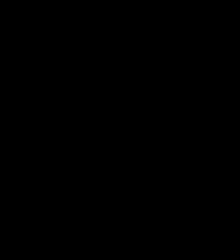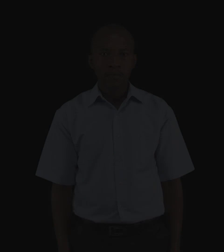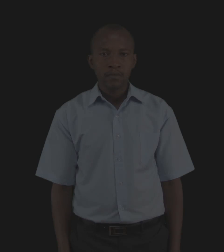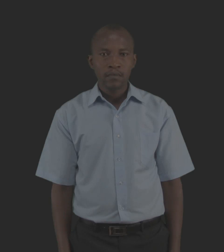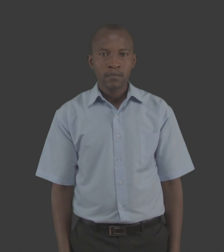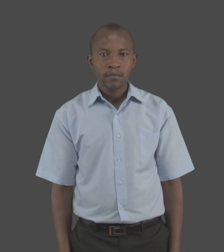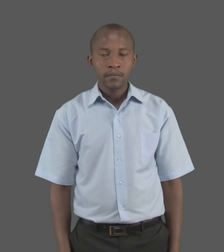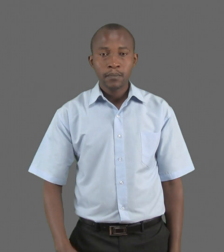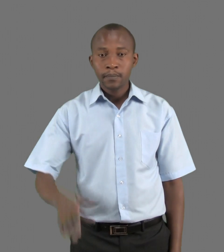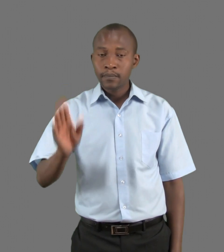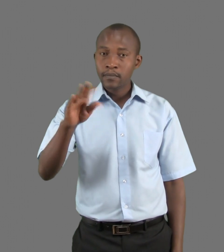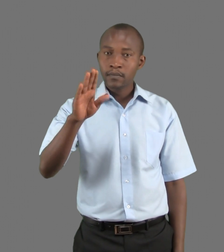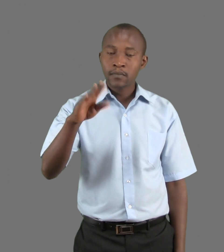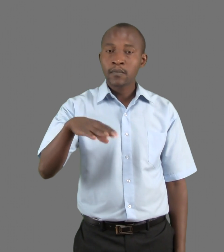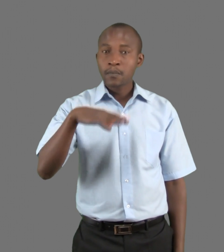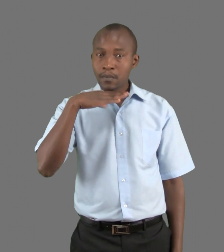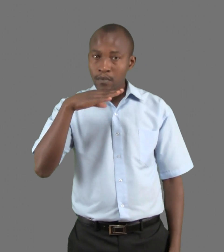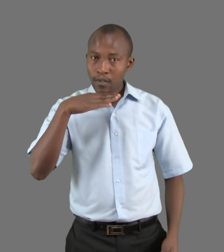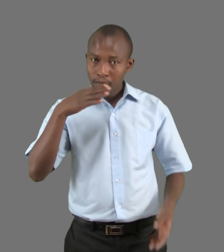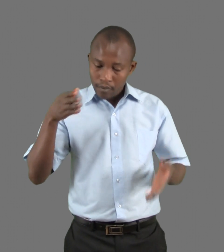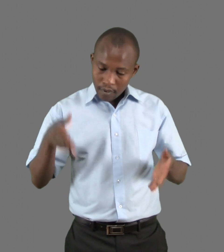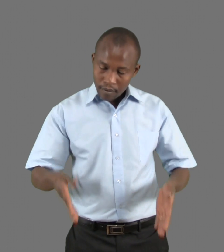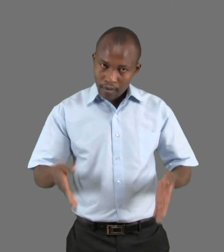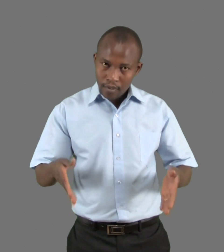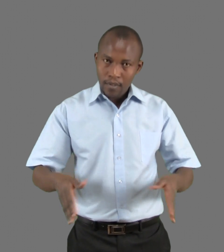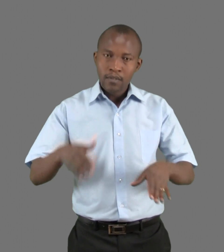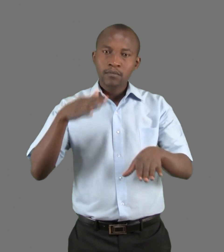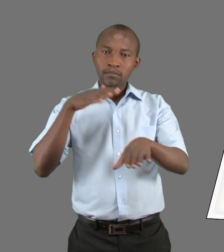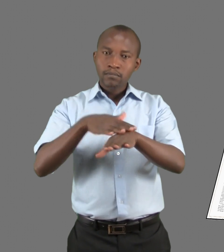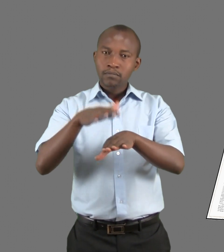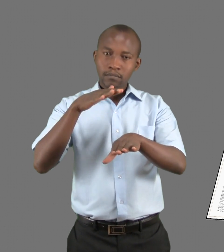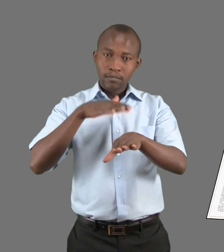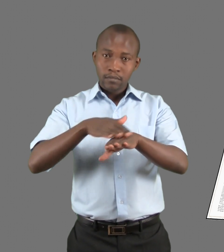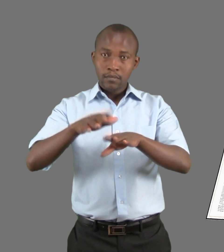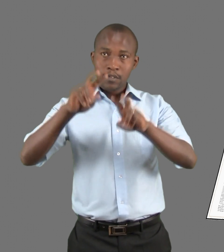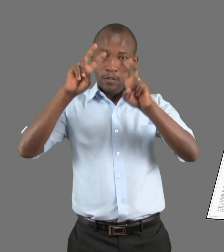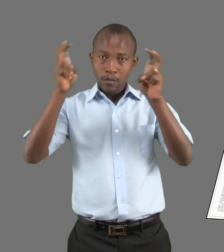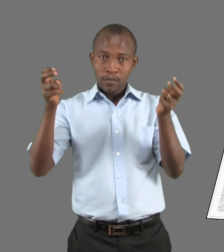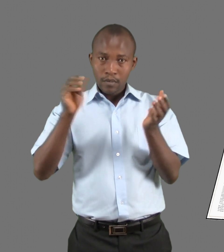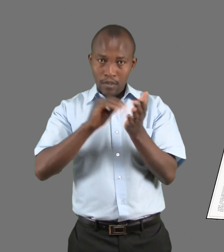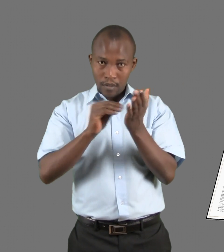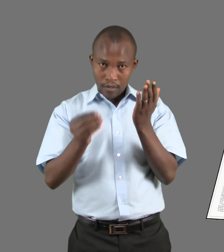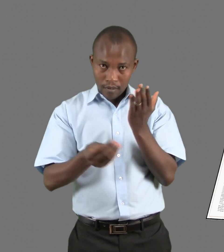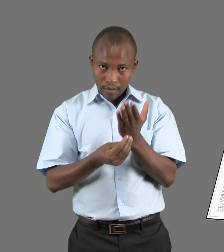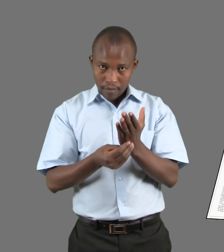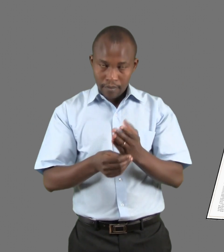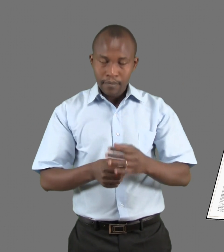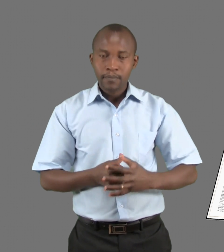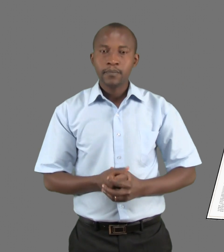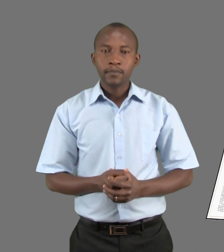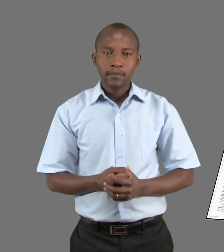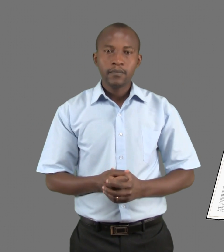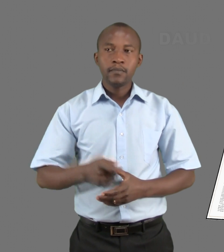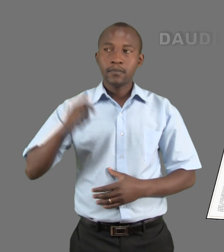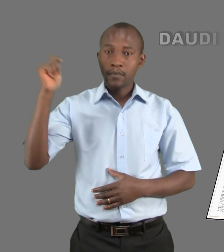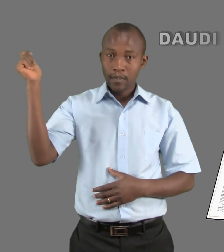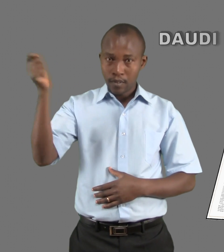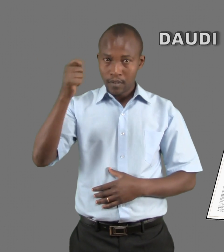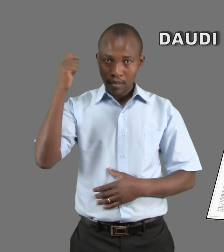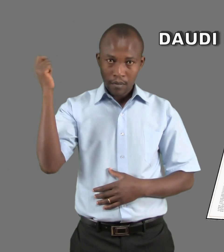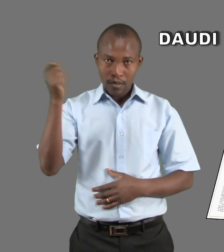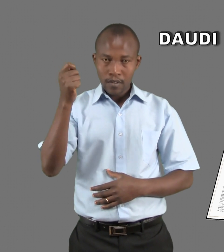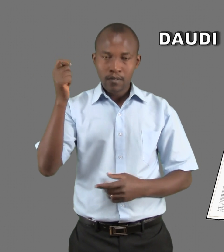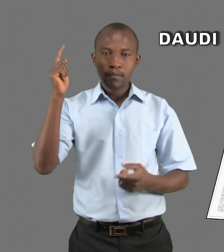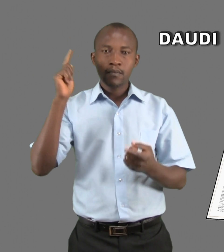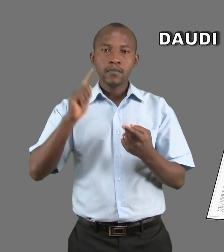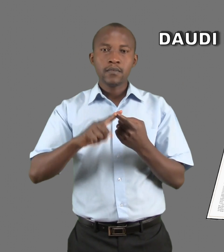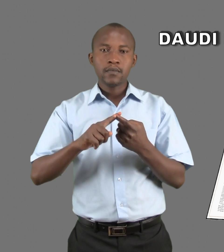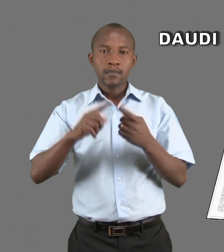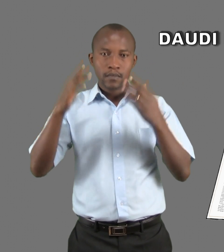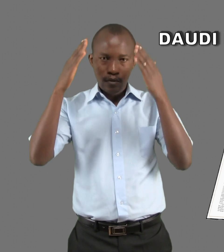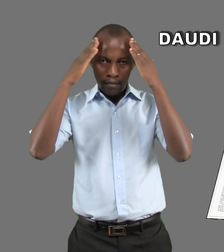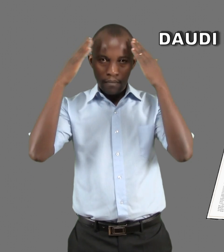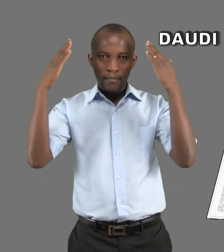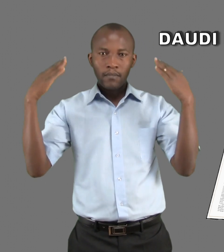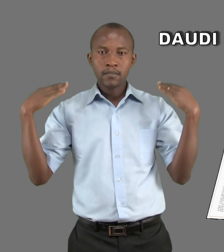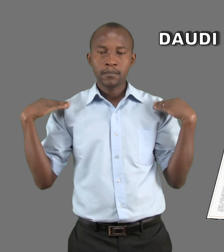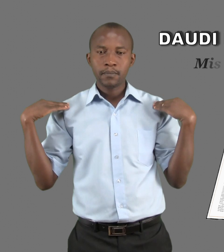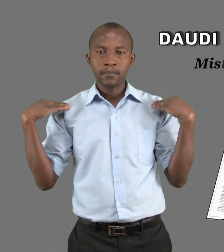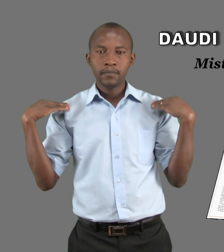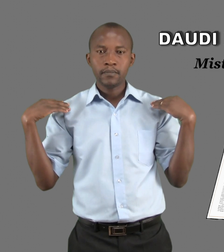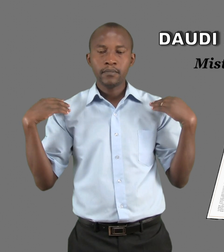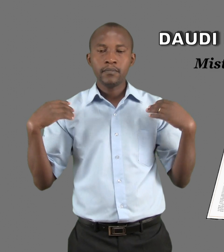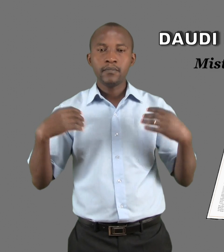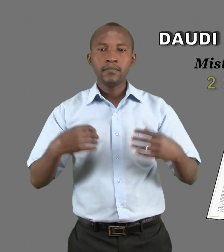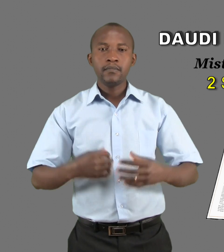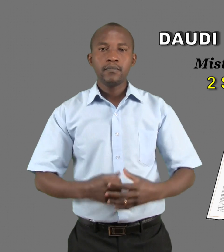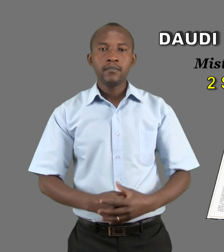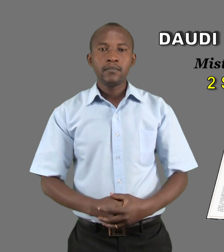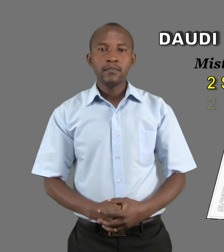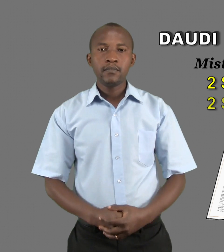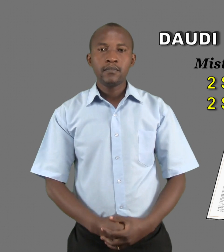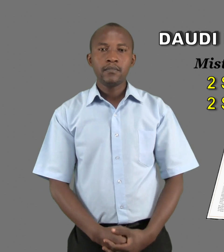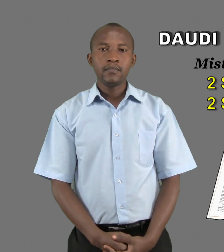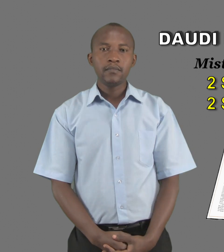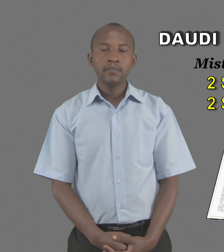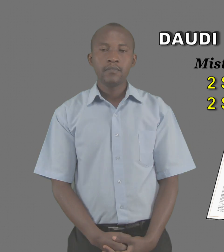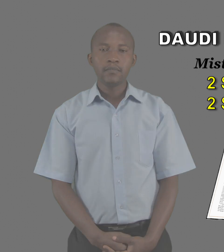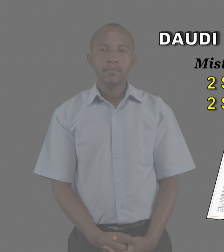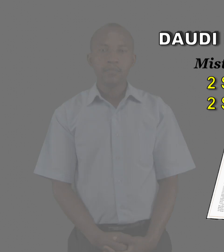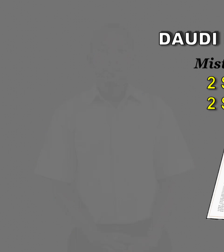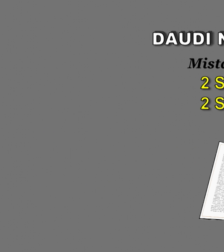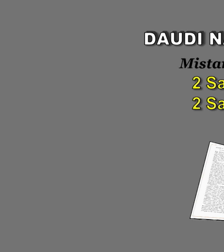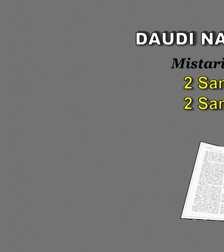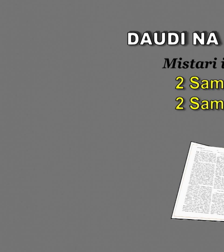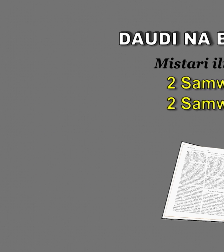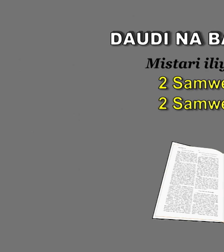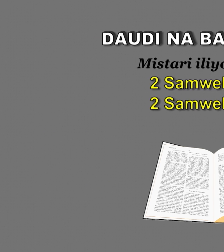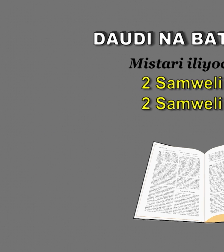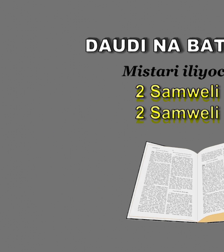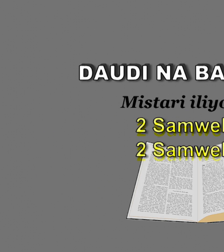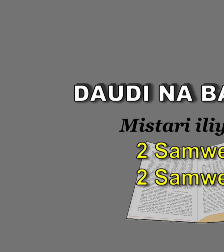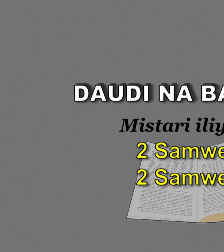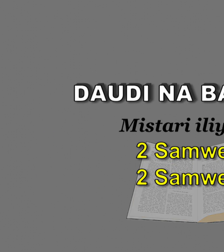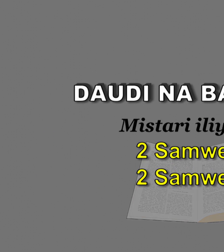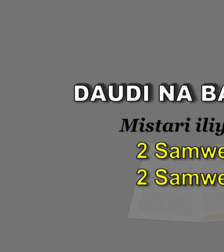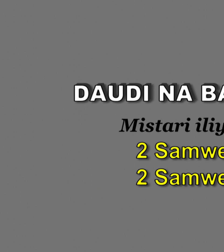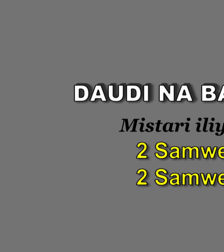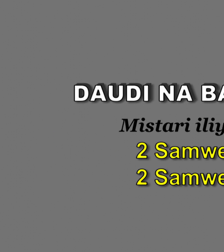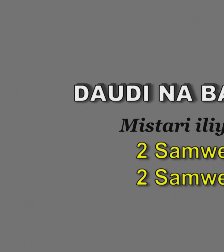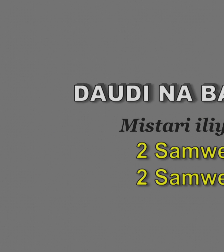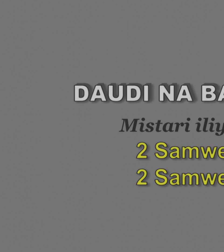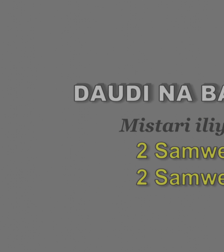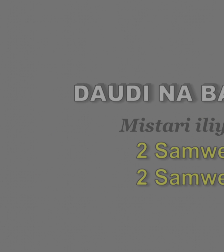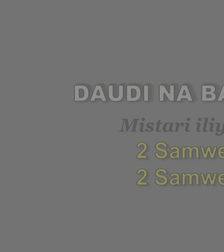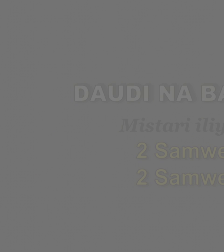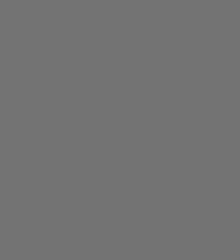David and Bathsheba